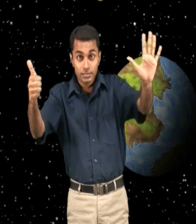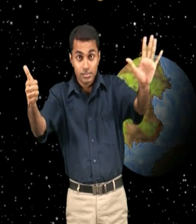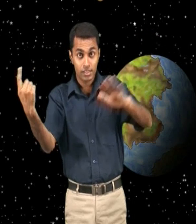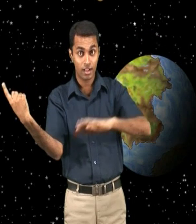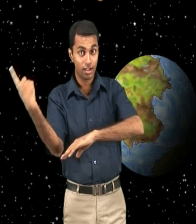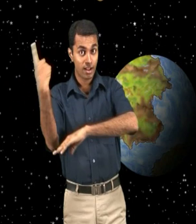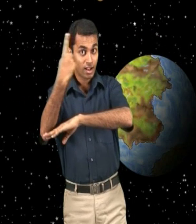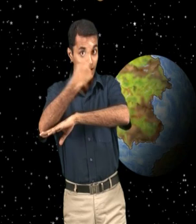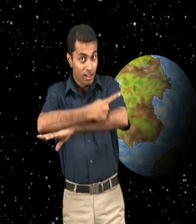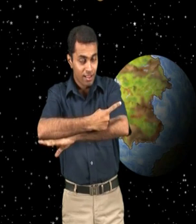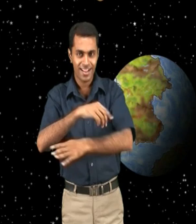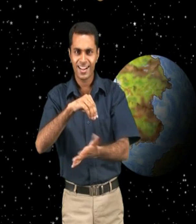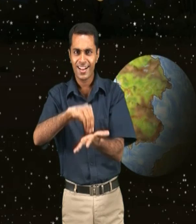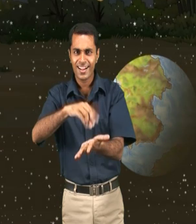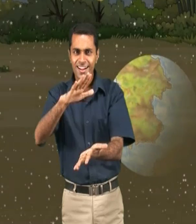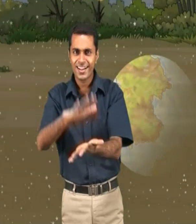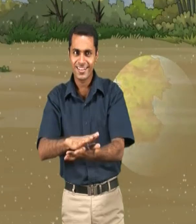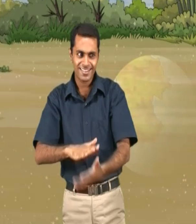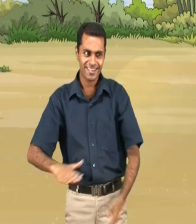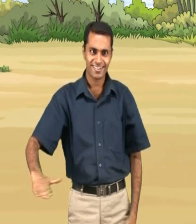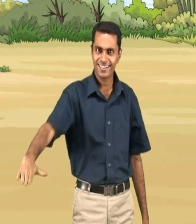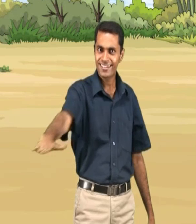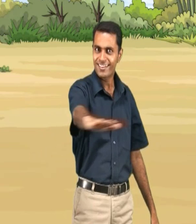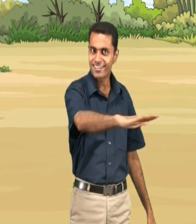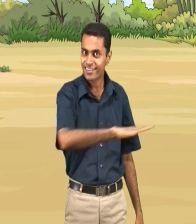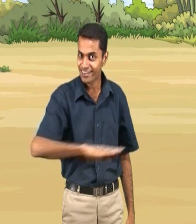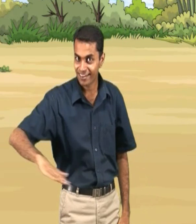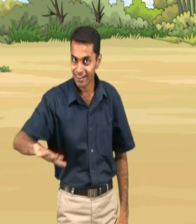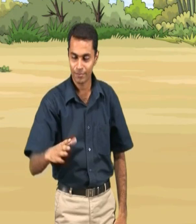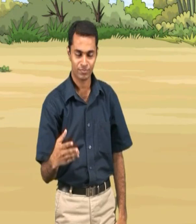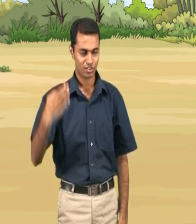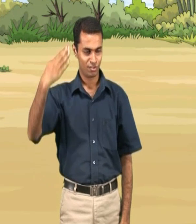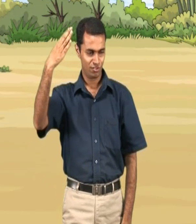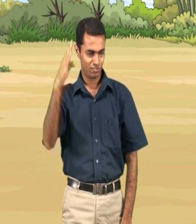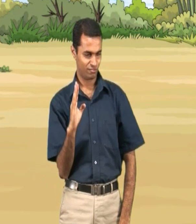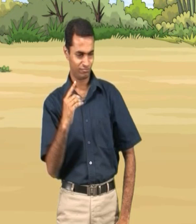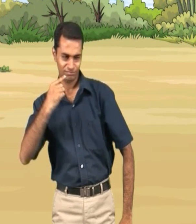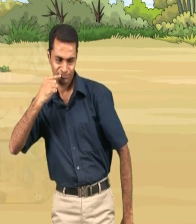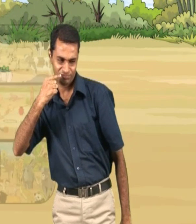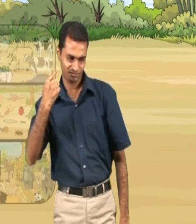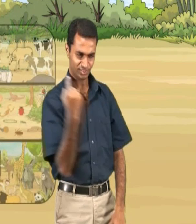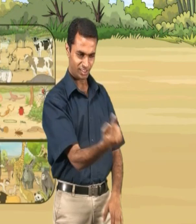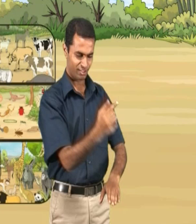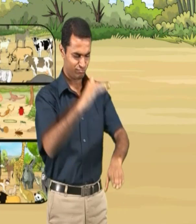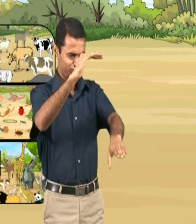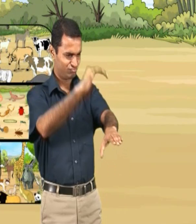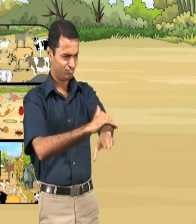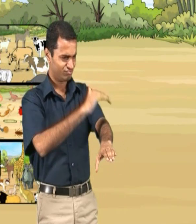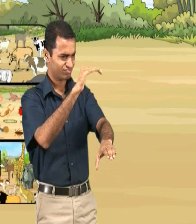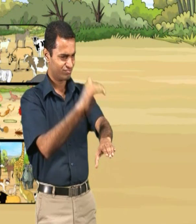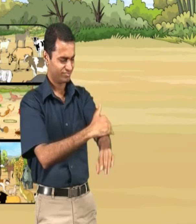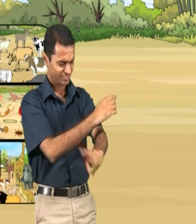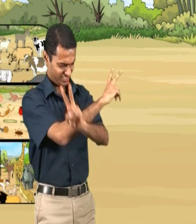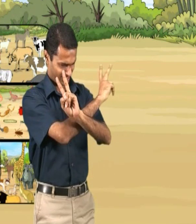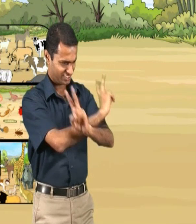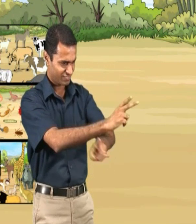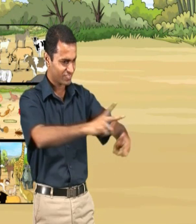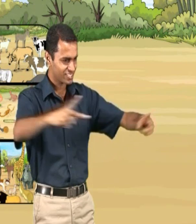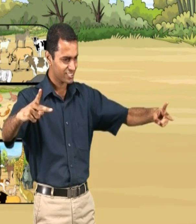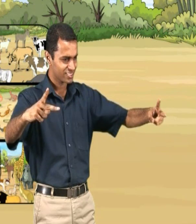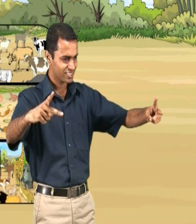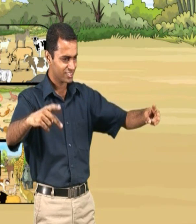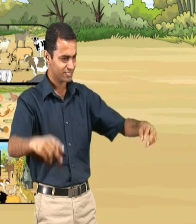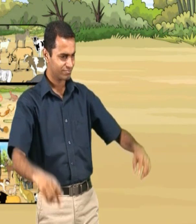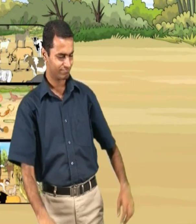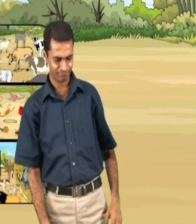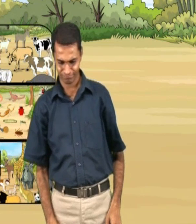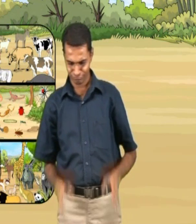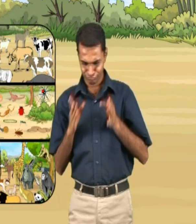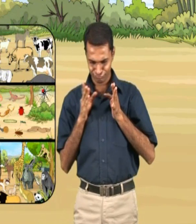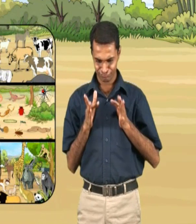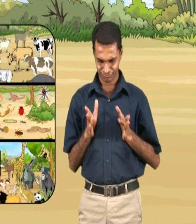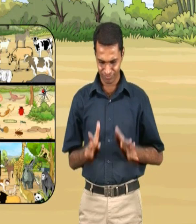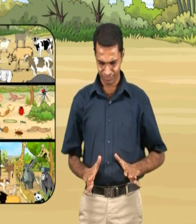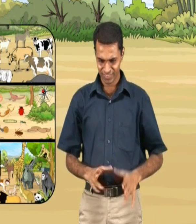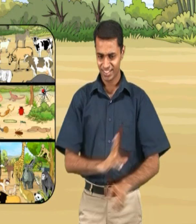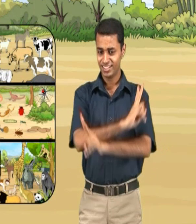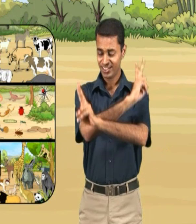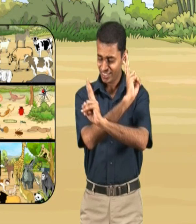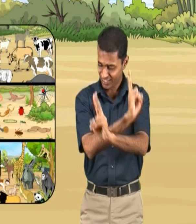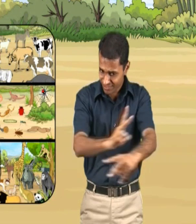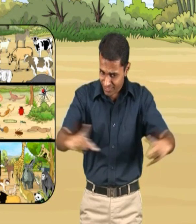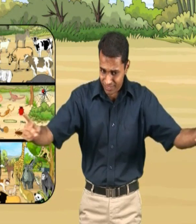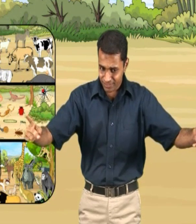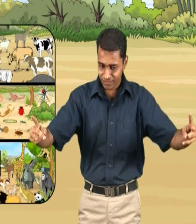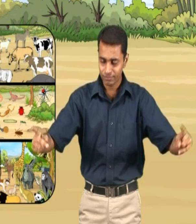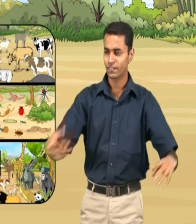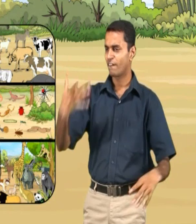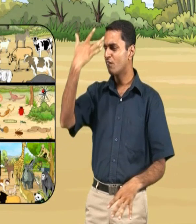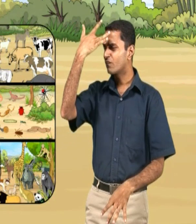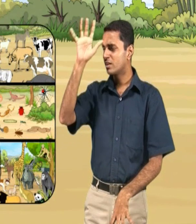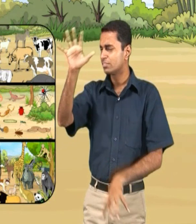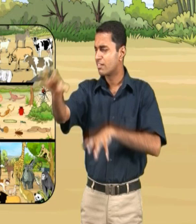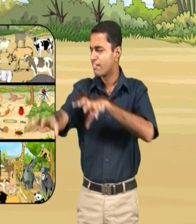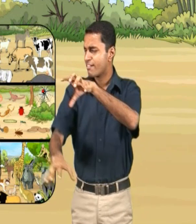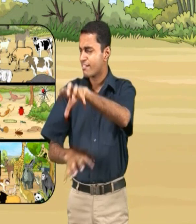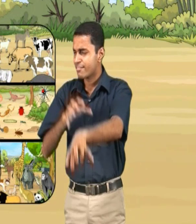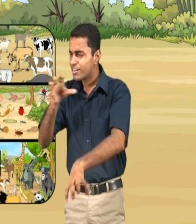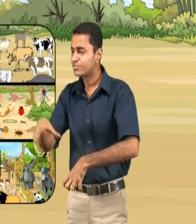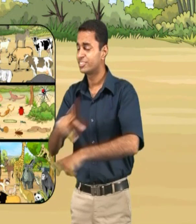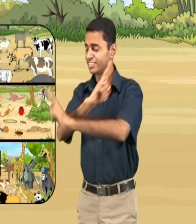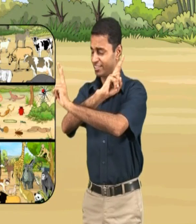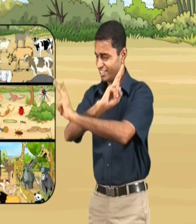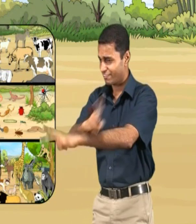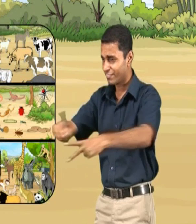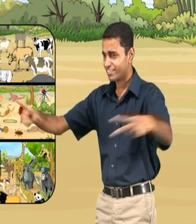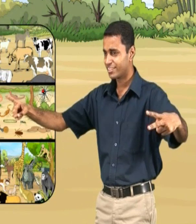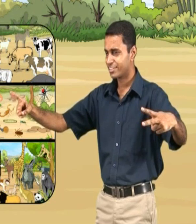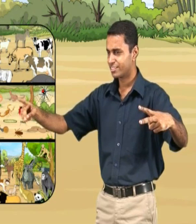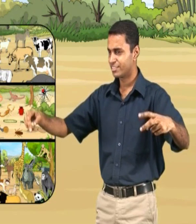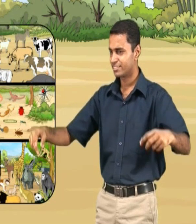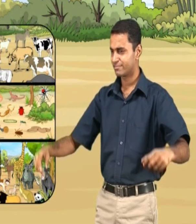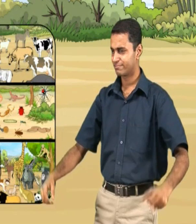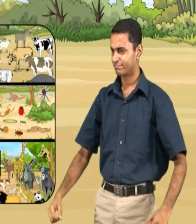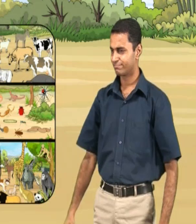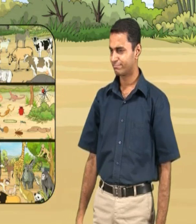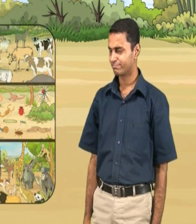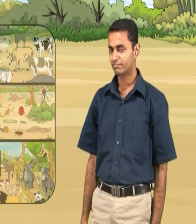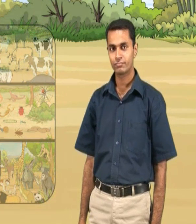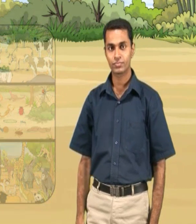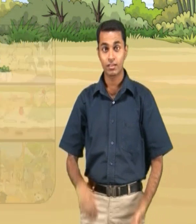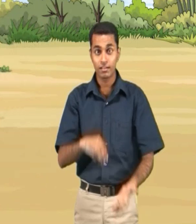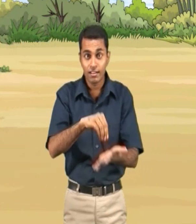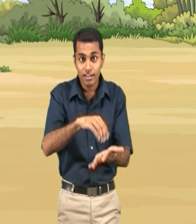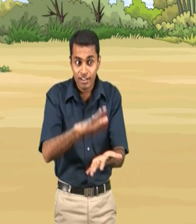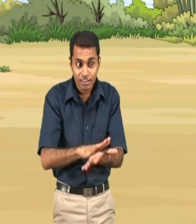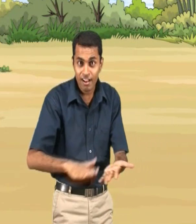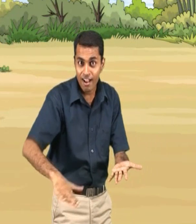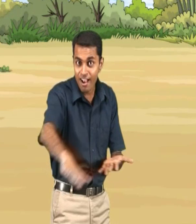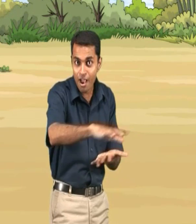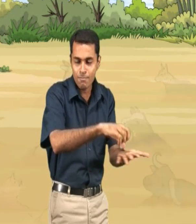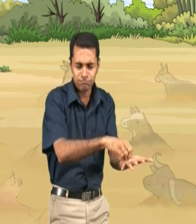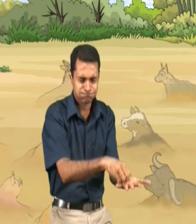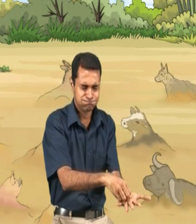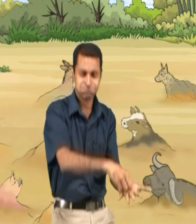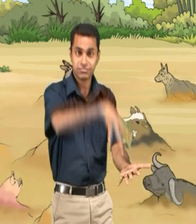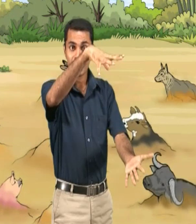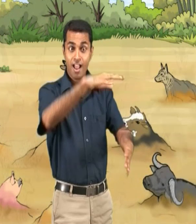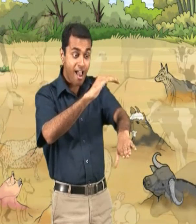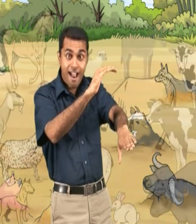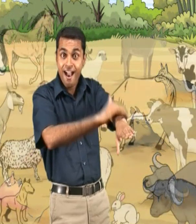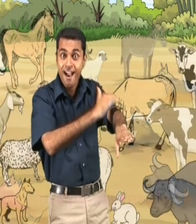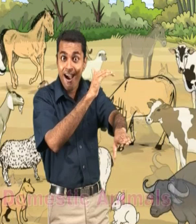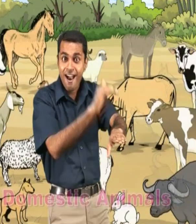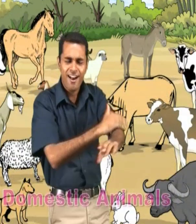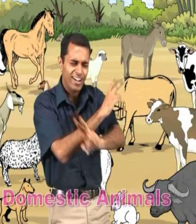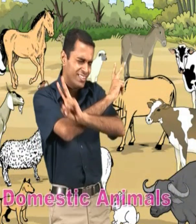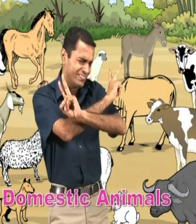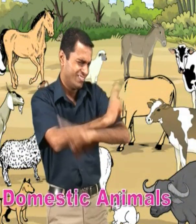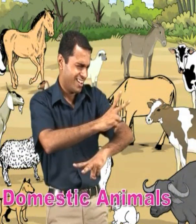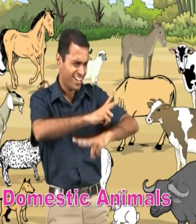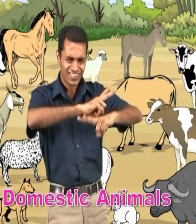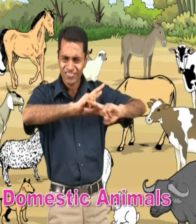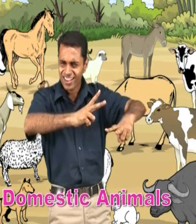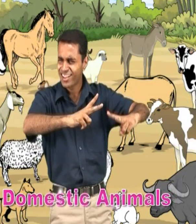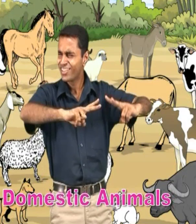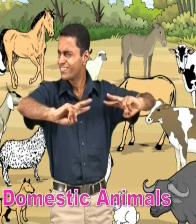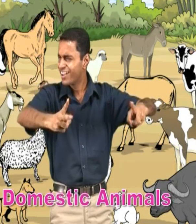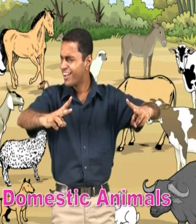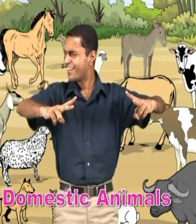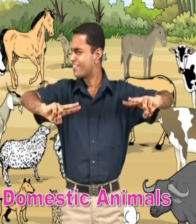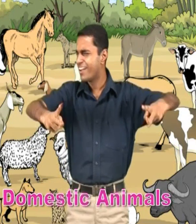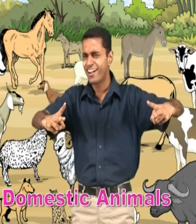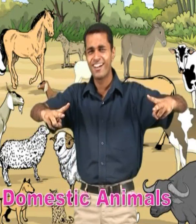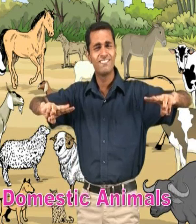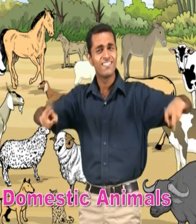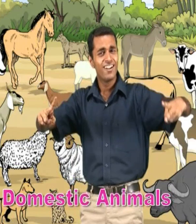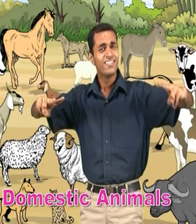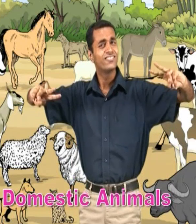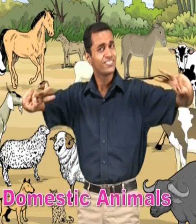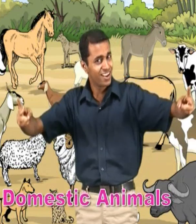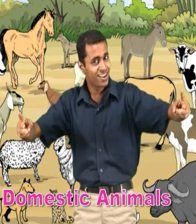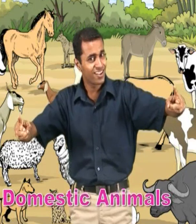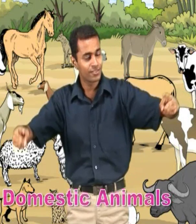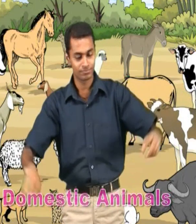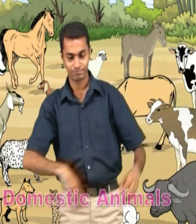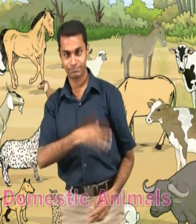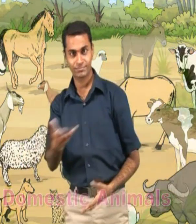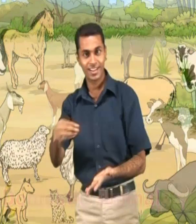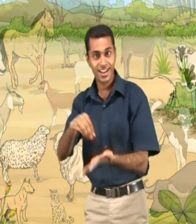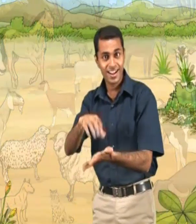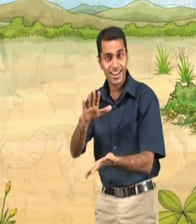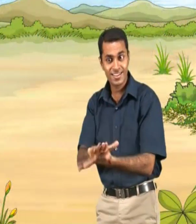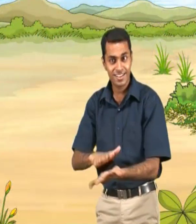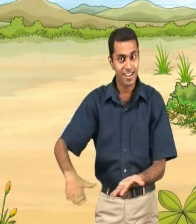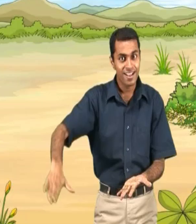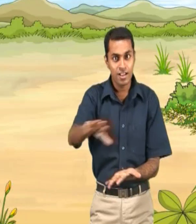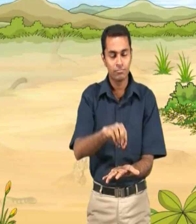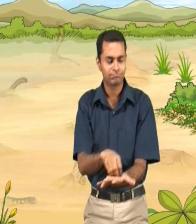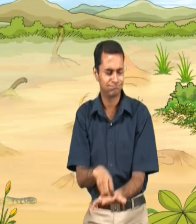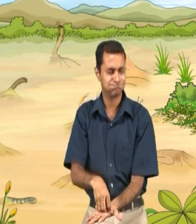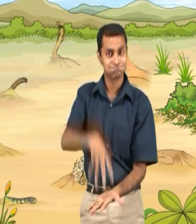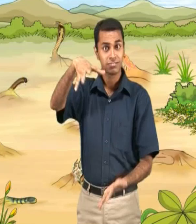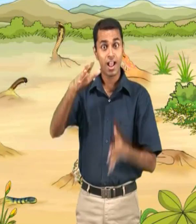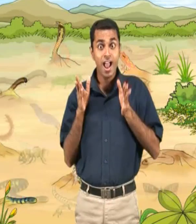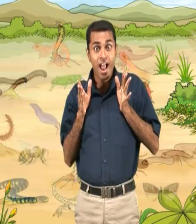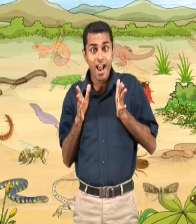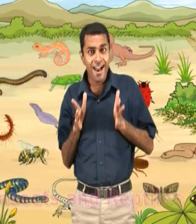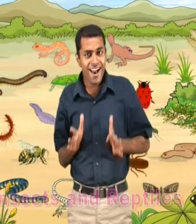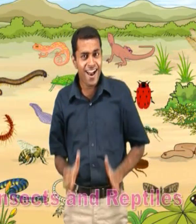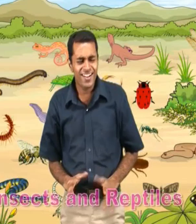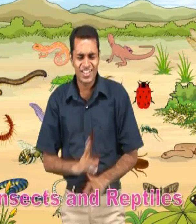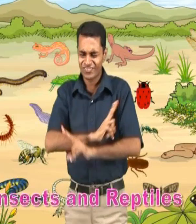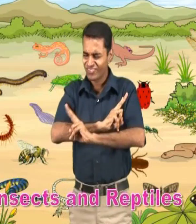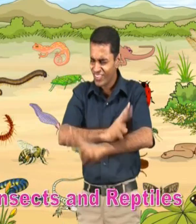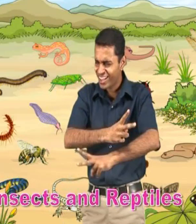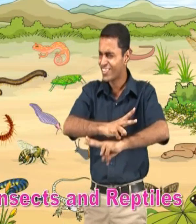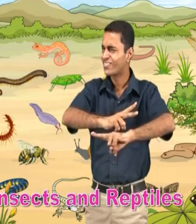And God said, “Let the earth bring forth living creatures according to their kinds: livestock, land crawlers, and beasts of the earth according to their kinds.”